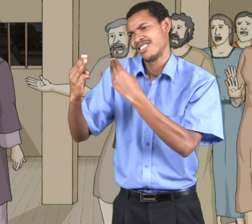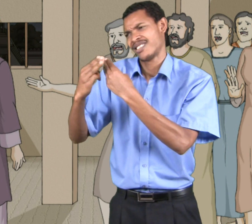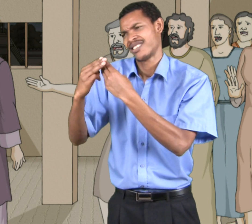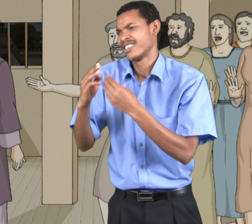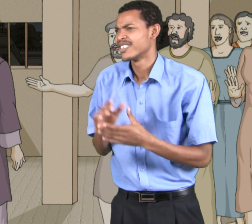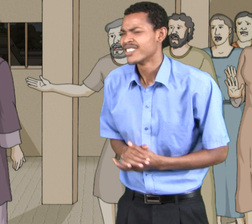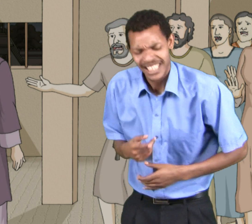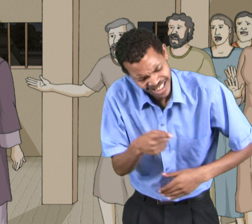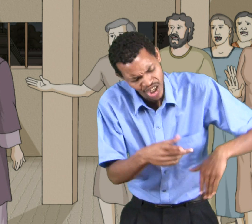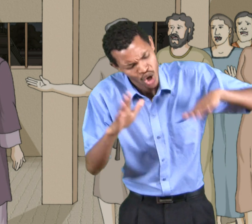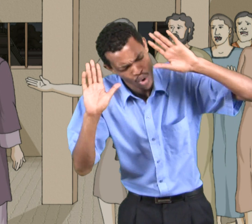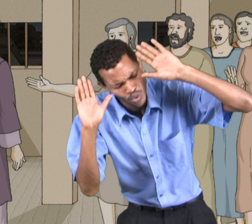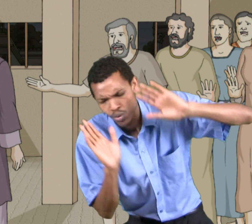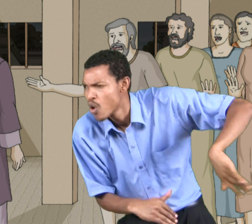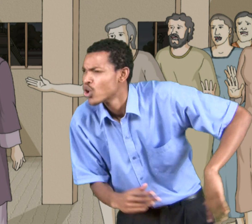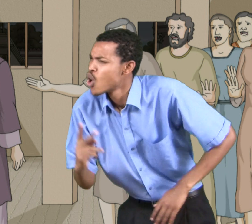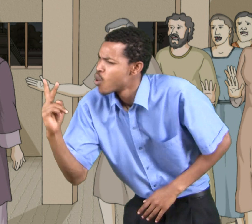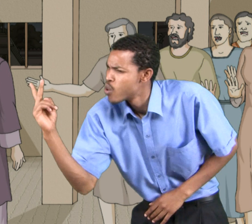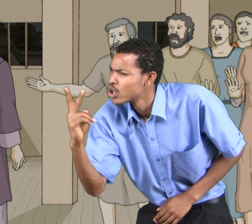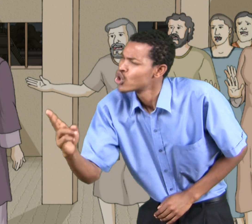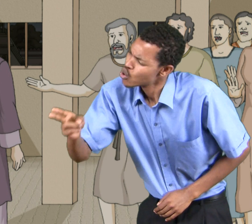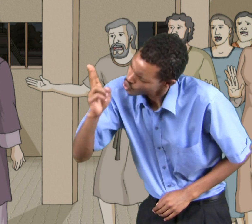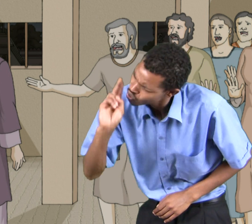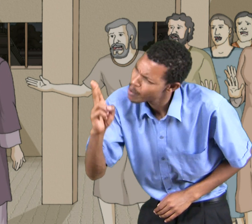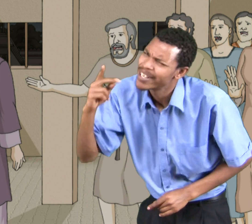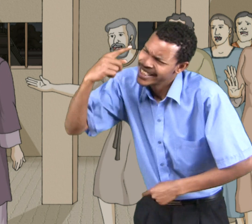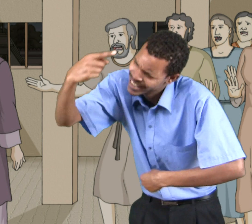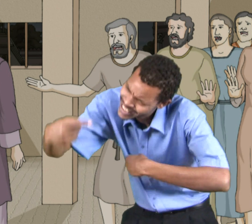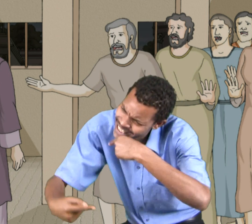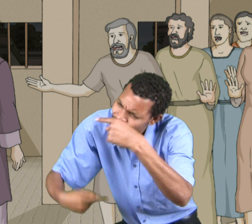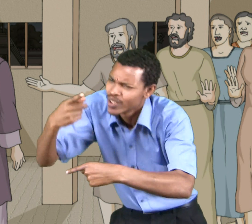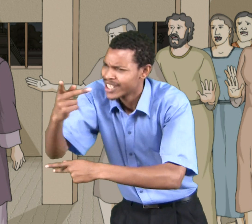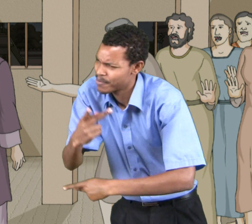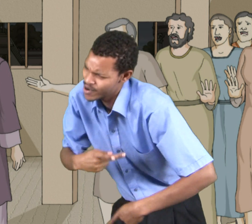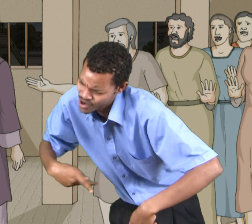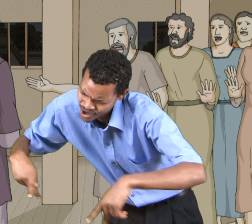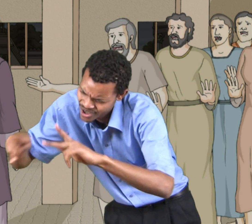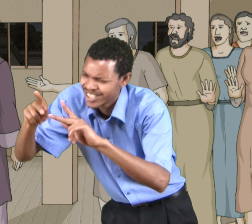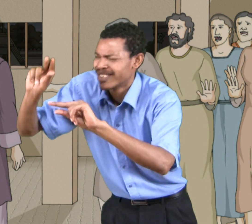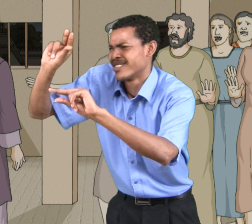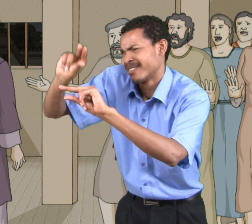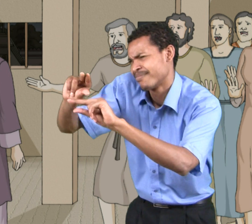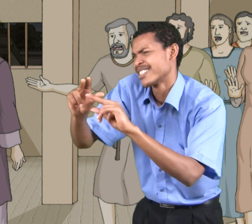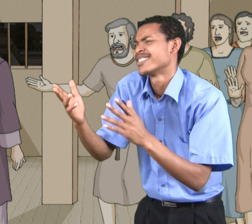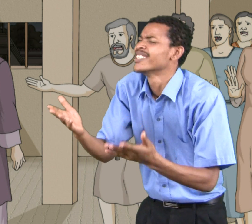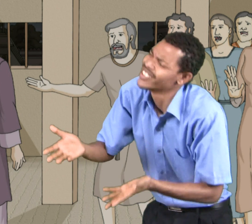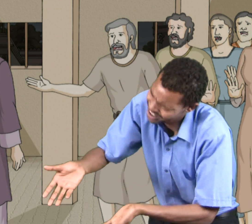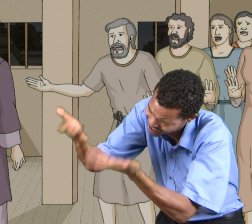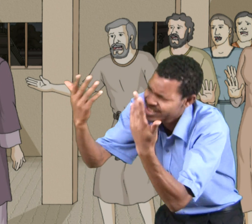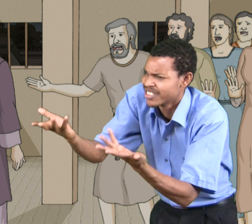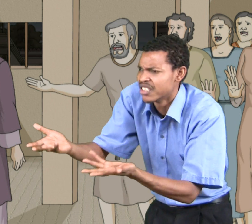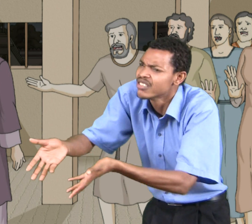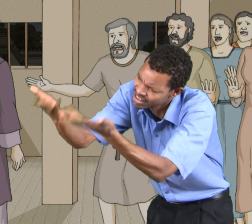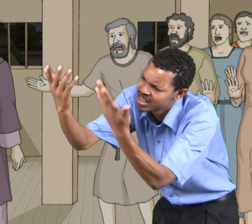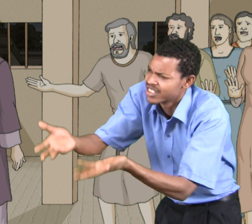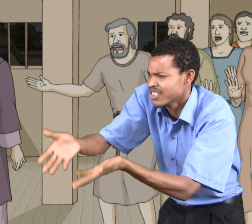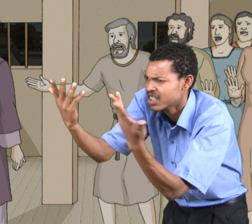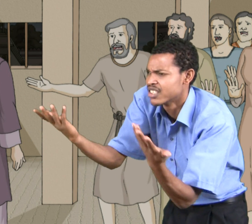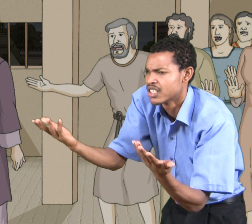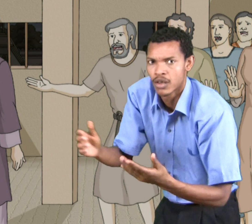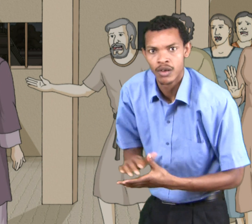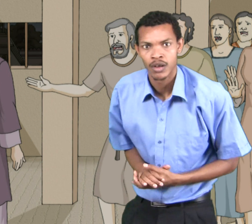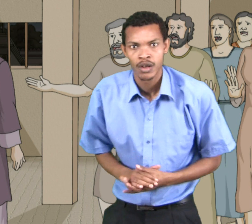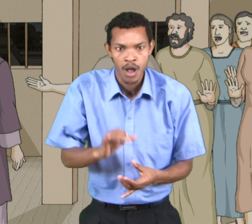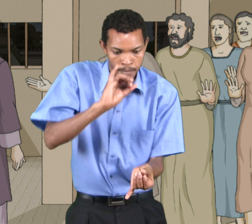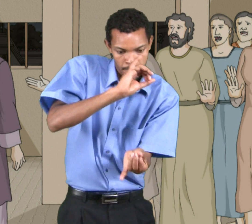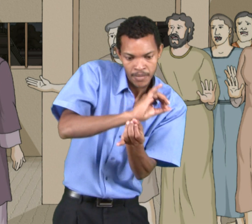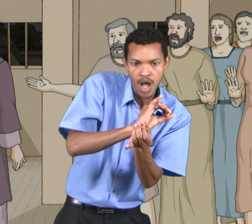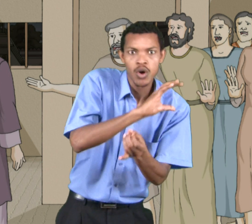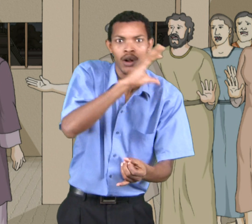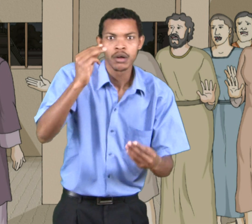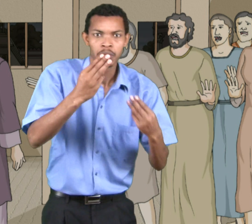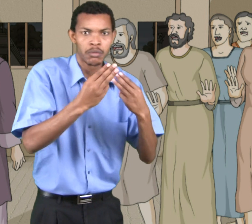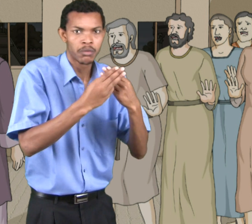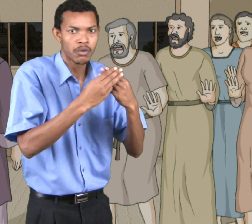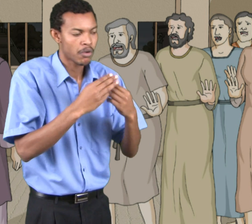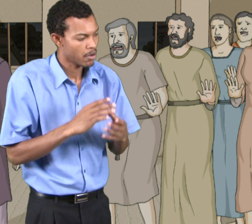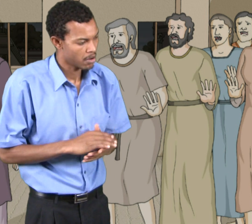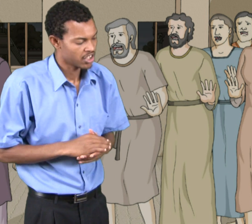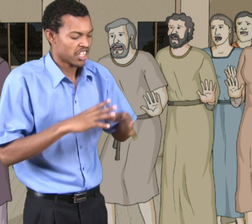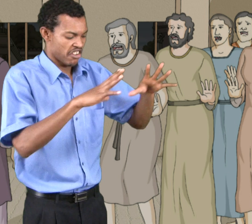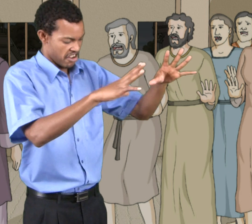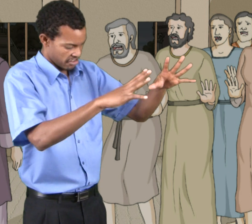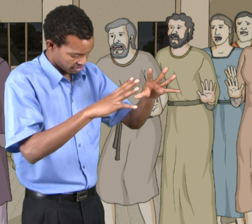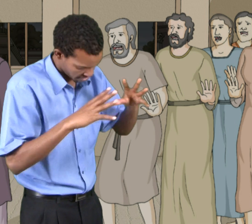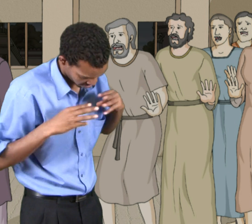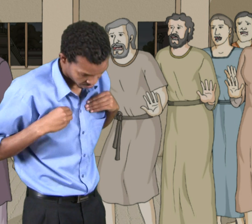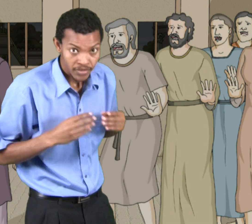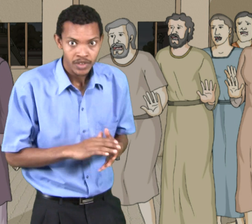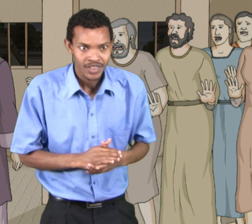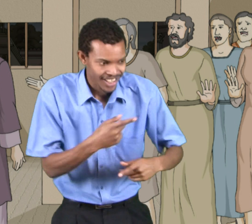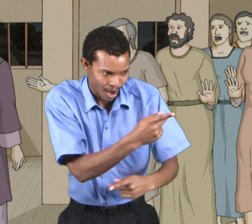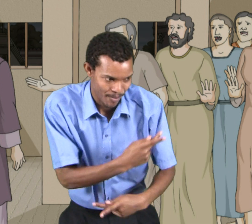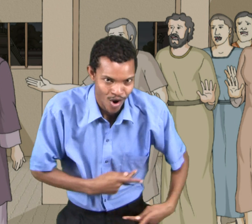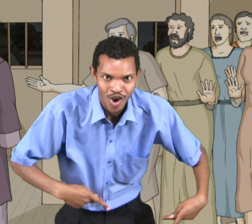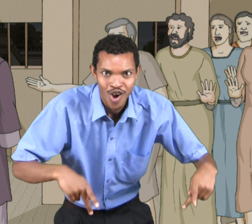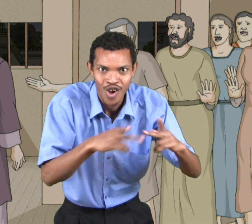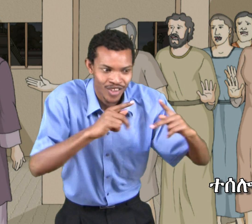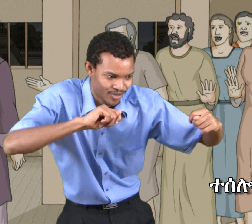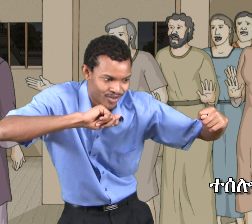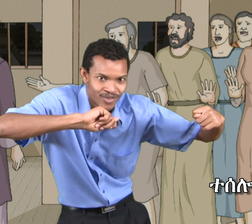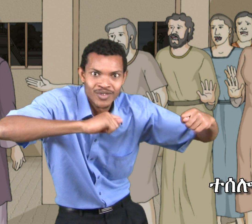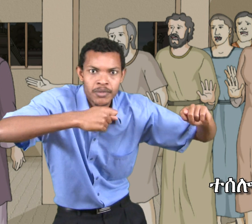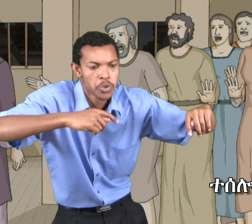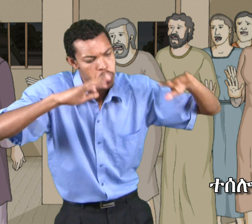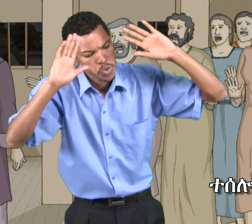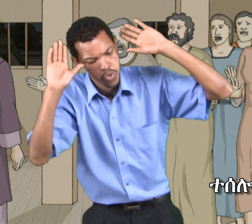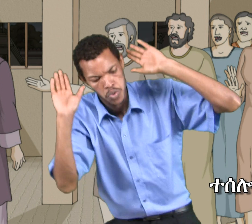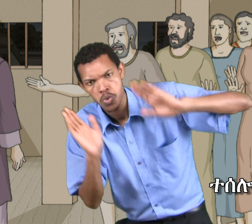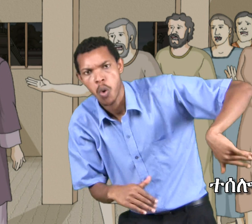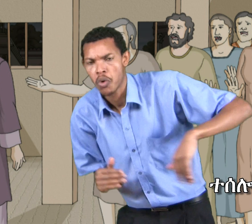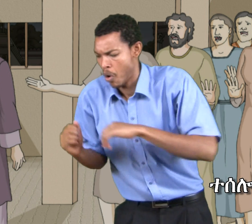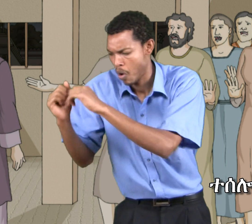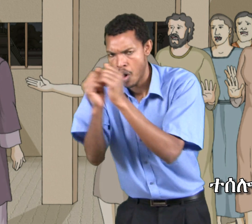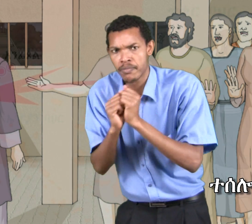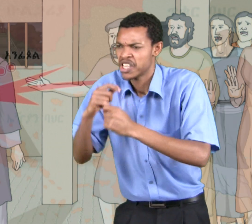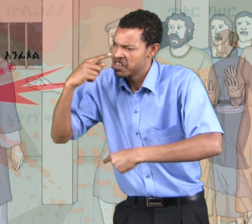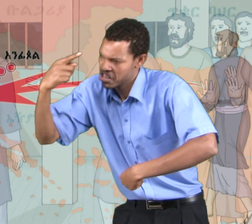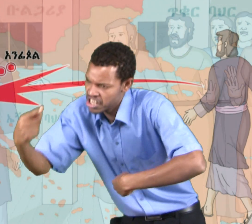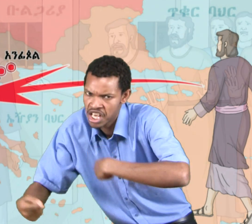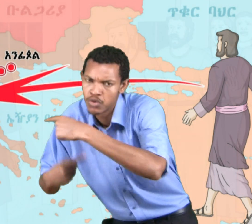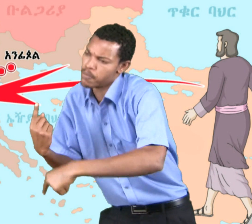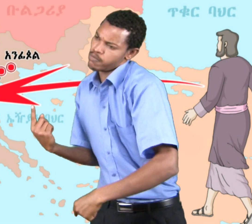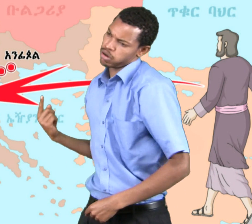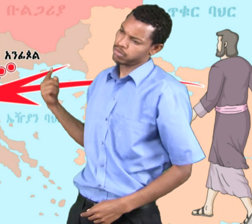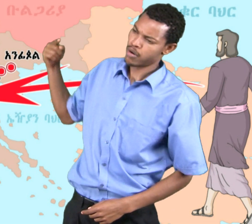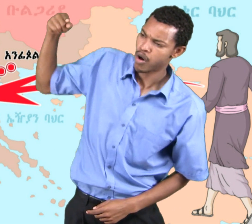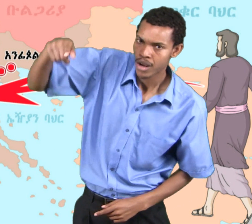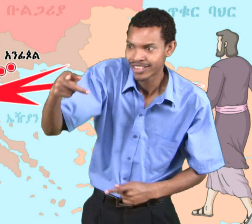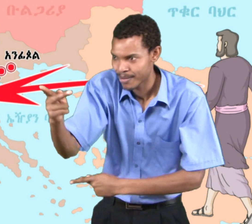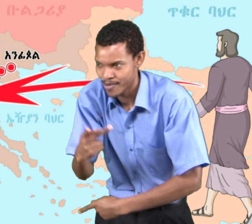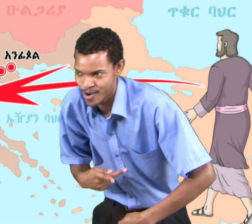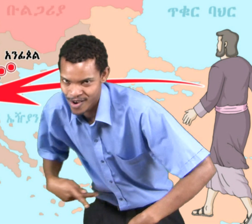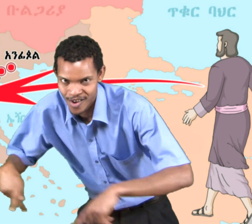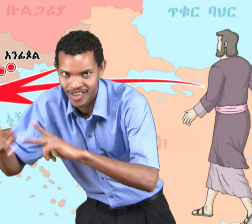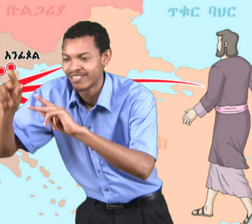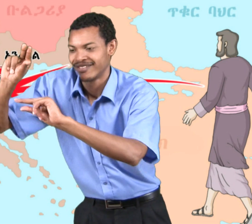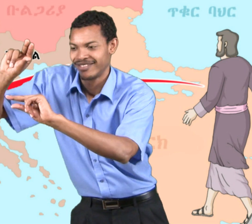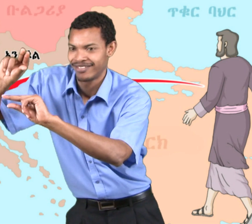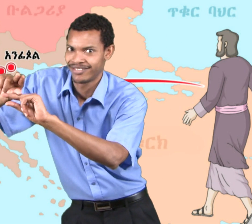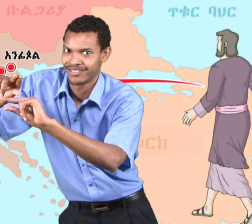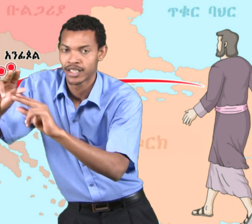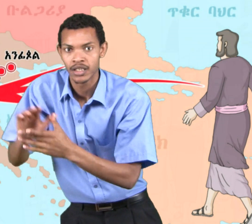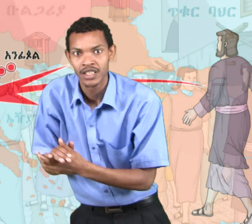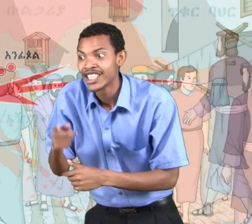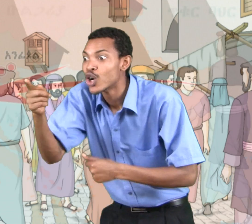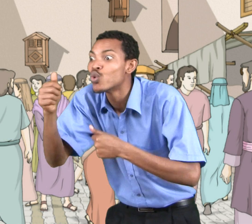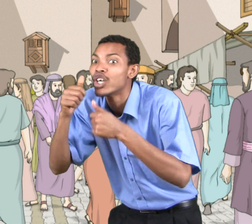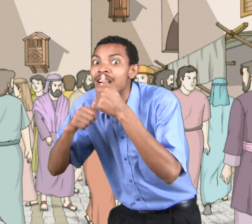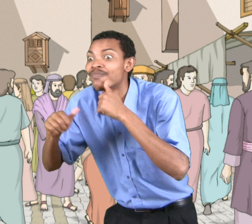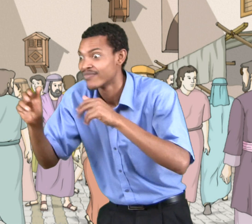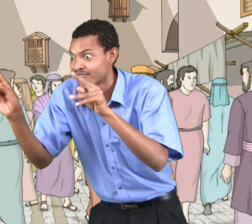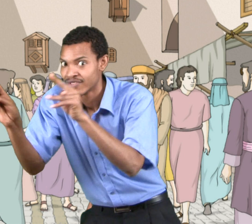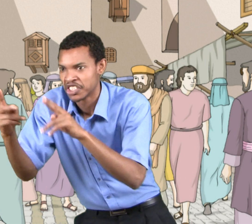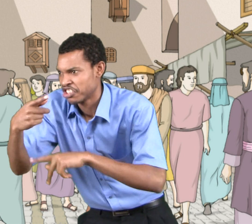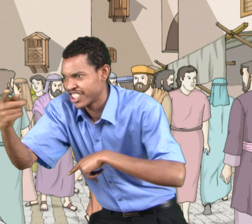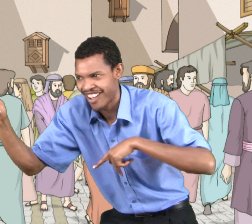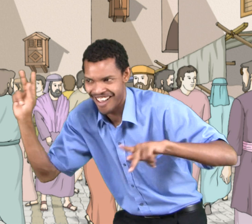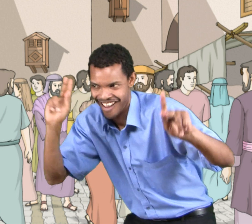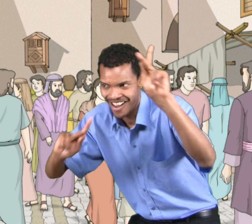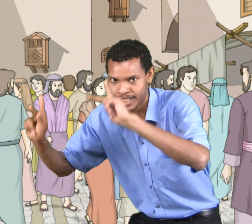As soon as night had fallen, the brothers sent Paul and Silas away to Berea.